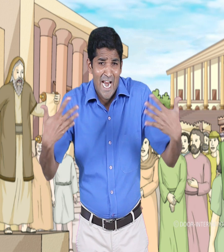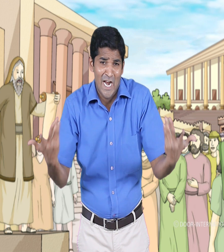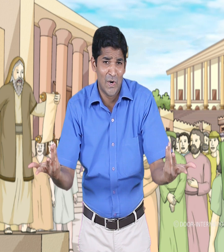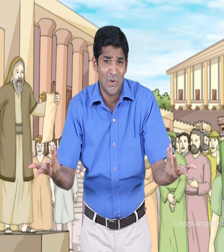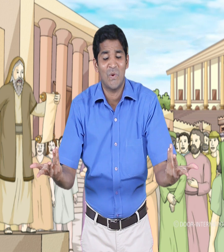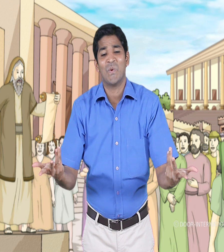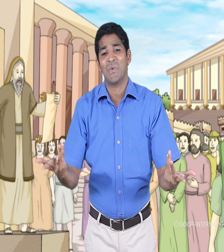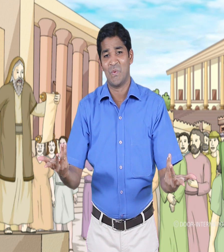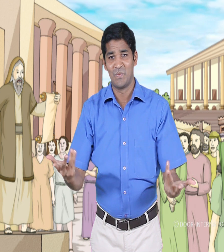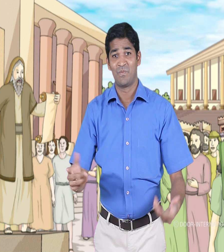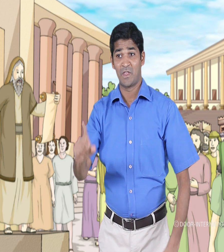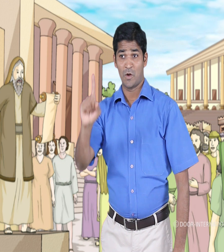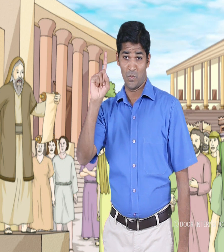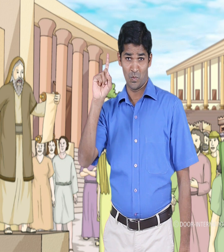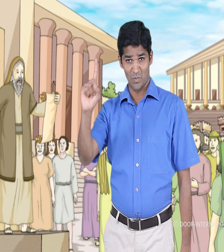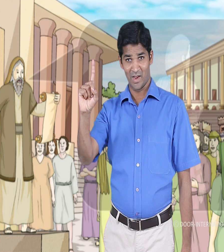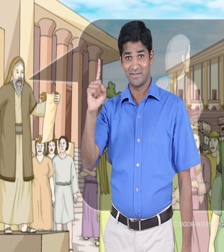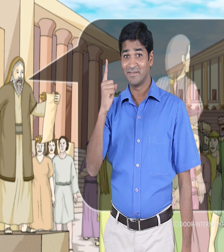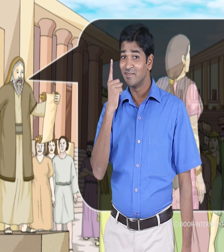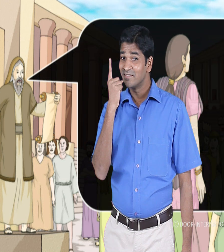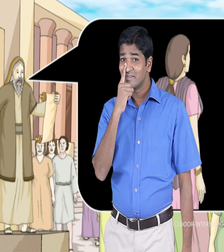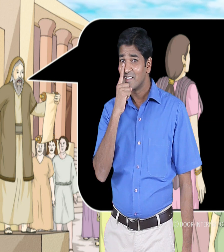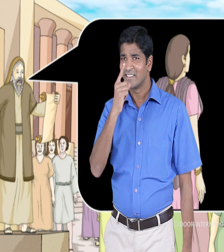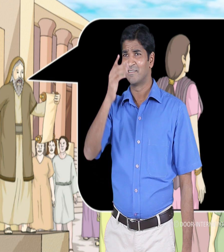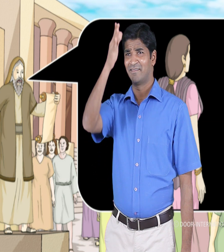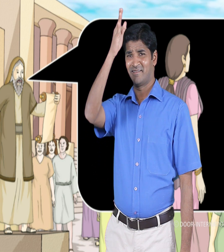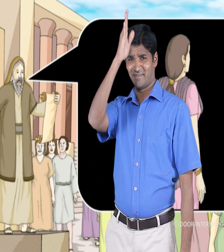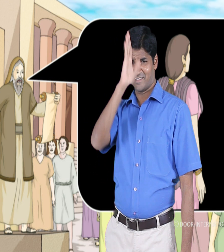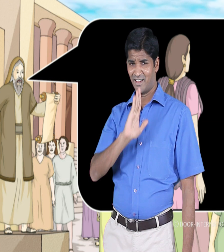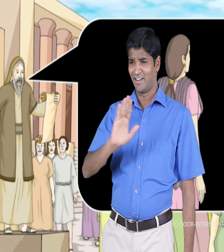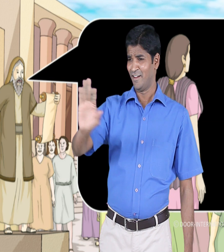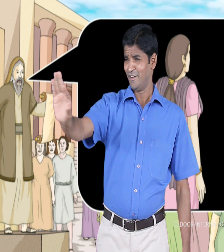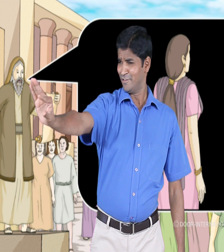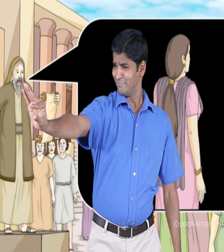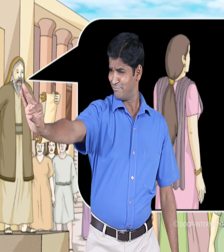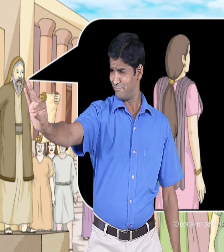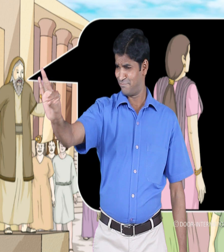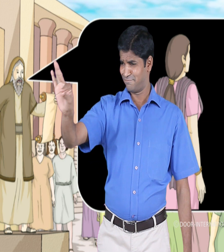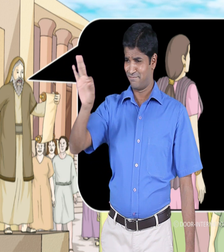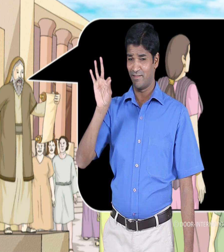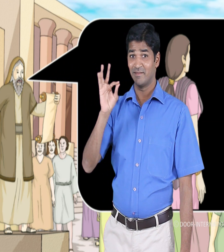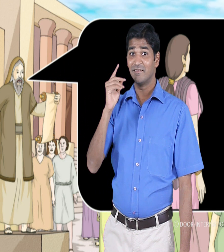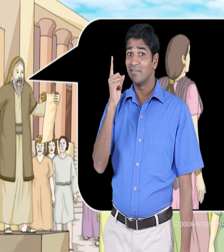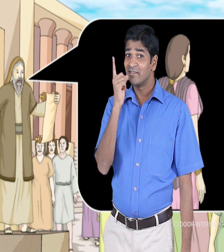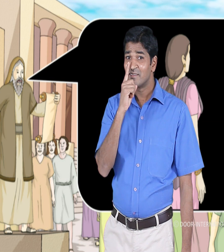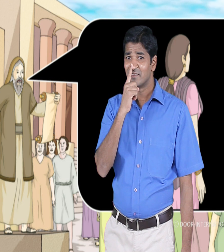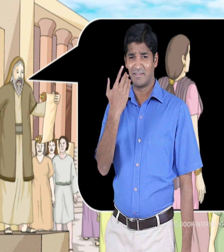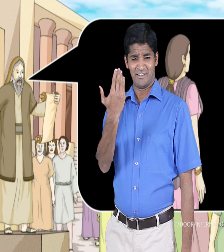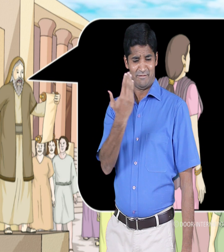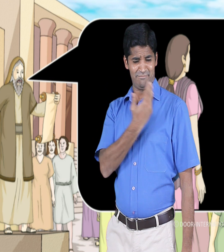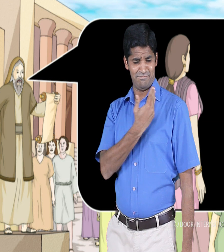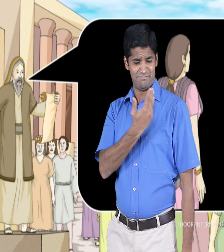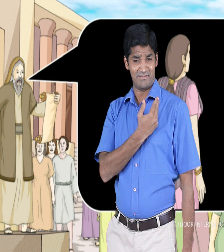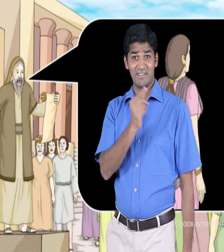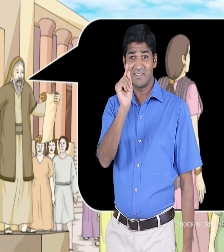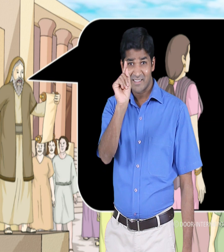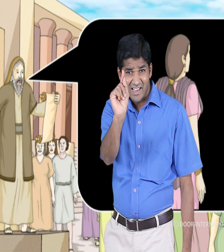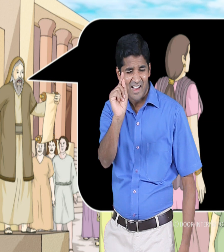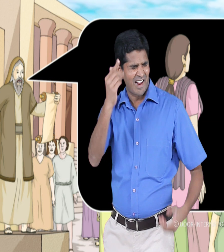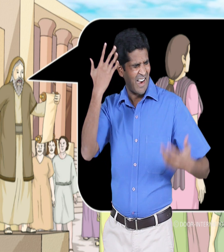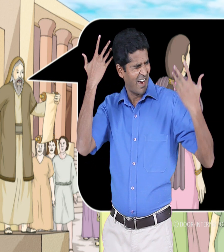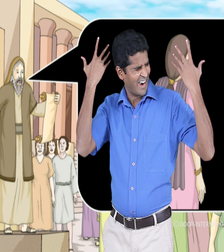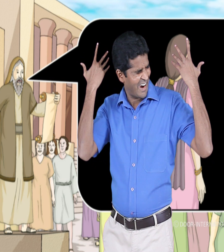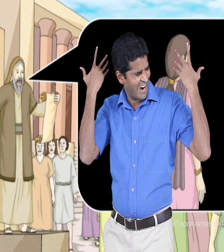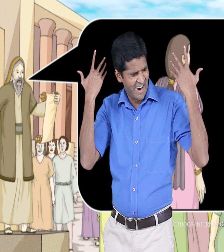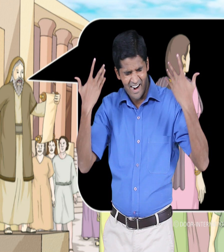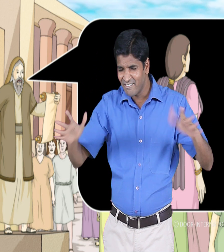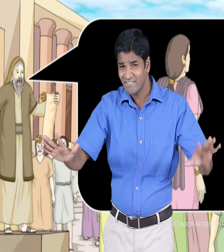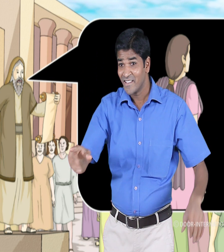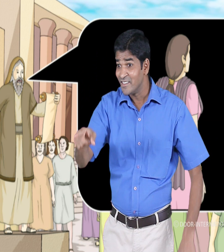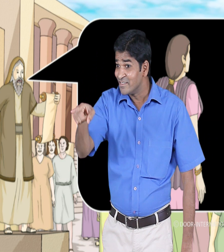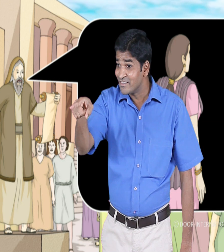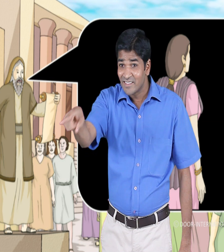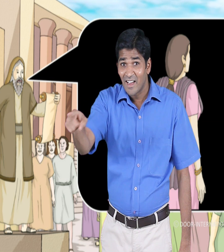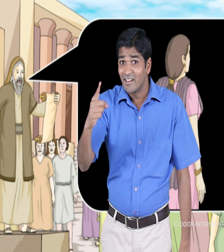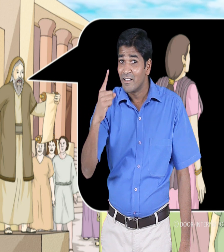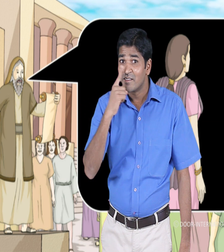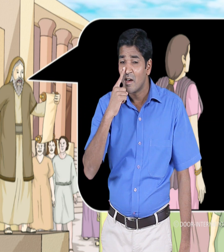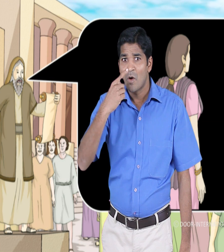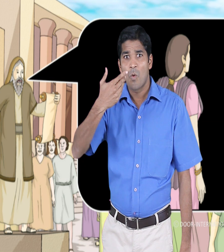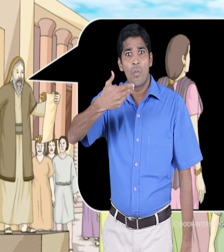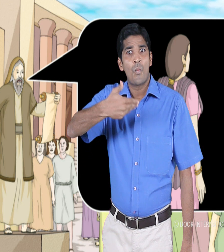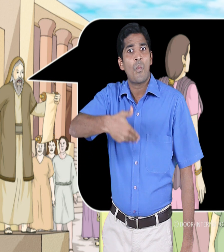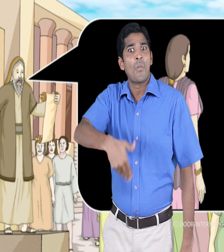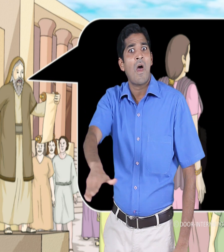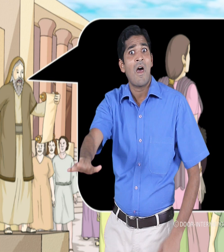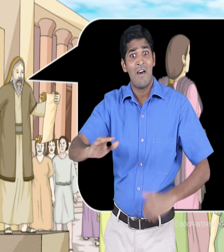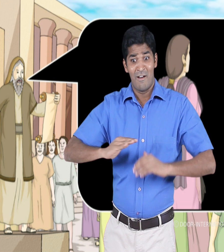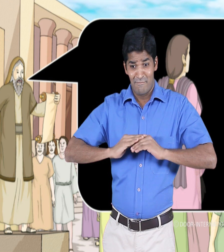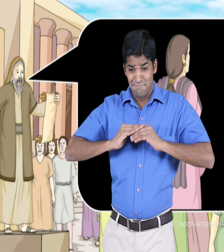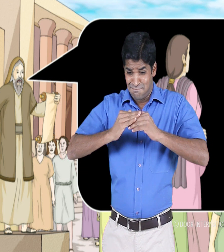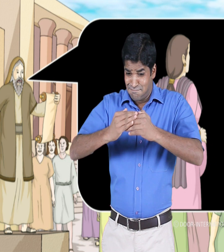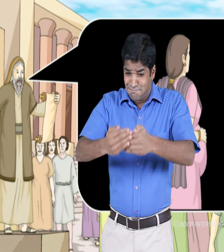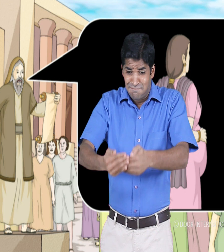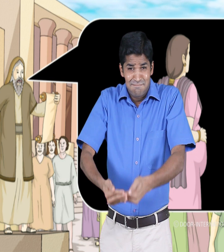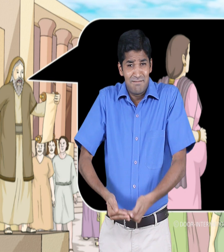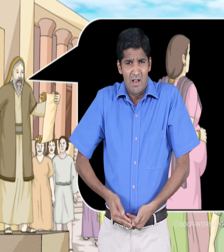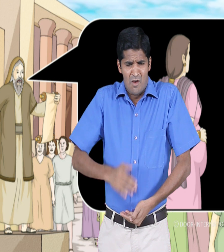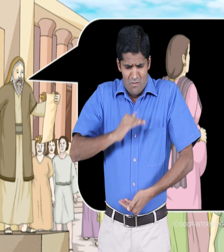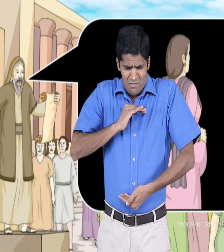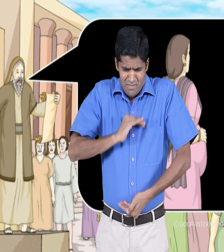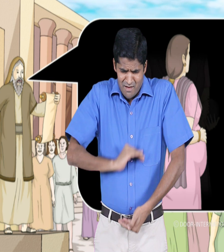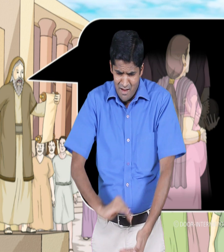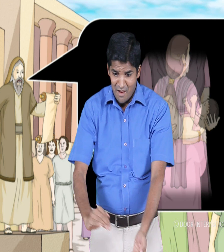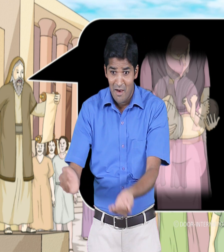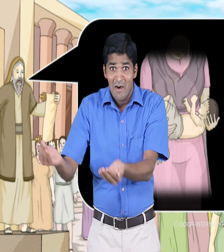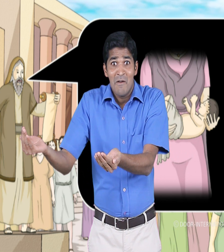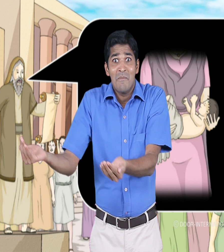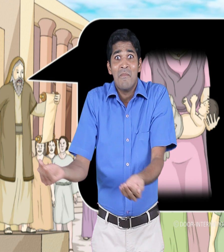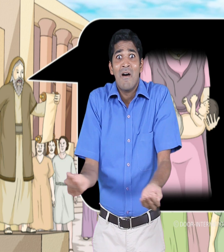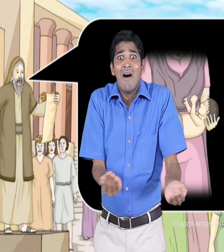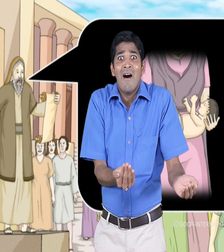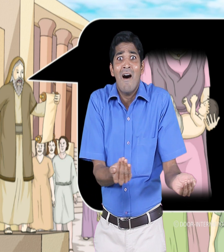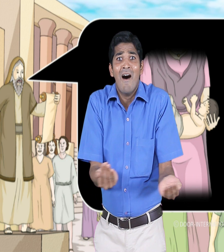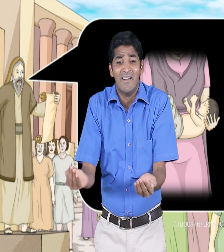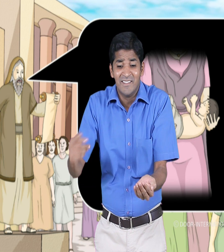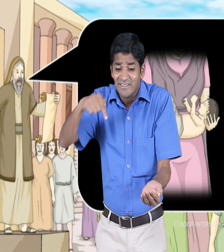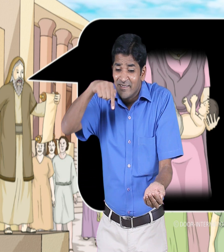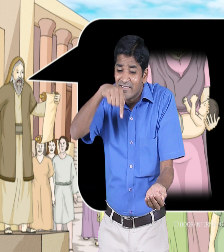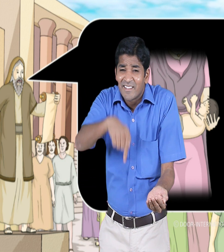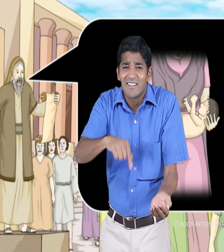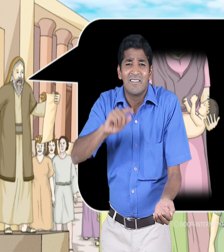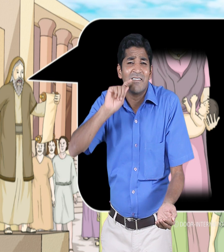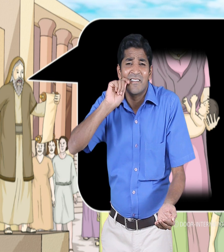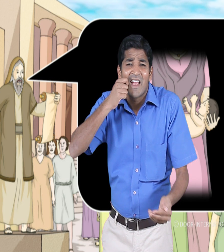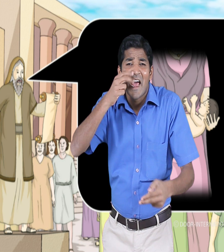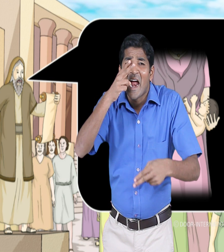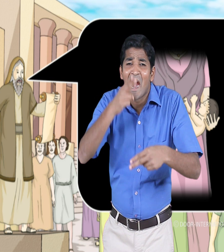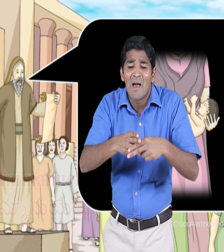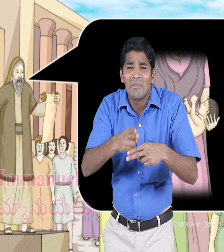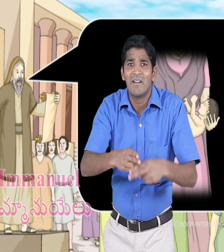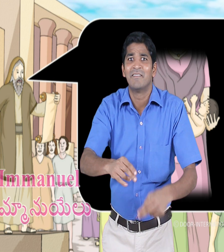Therefore the Lord Himself will give you a sign: Behold, the virgin will be with child and will give birth to a son, and will call Him Immanuel.